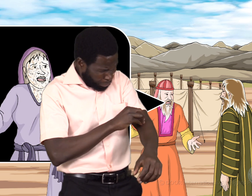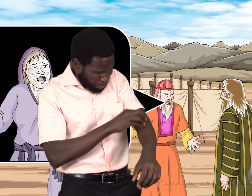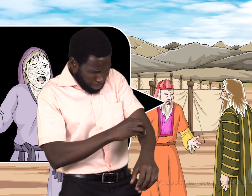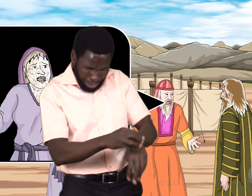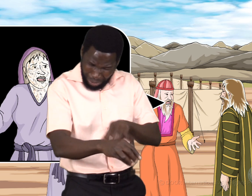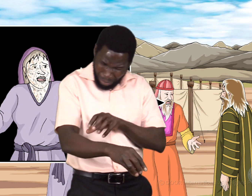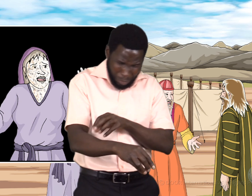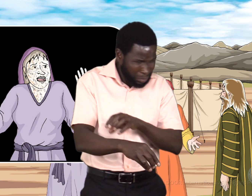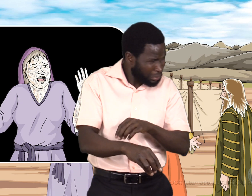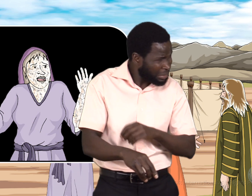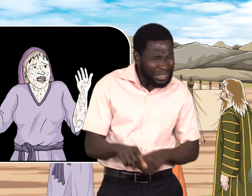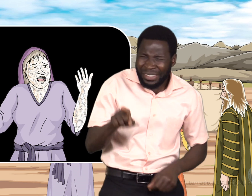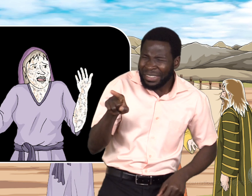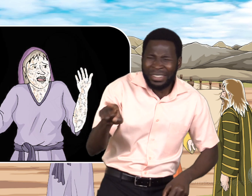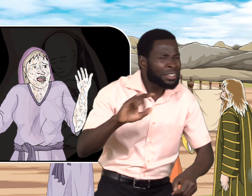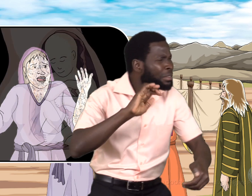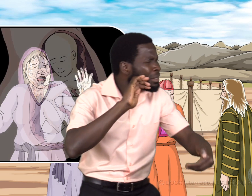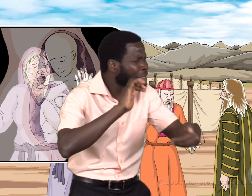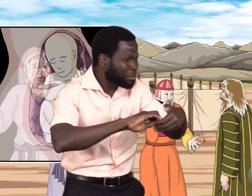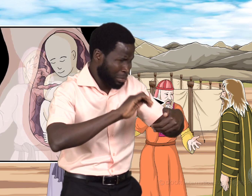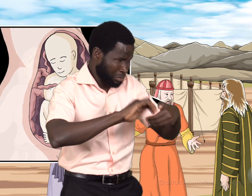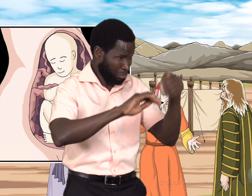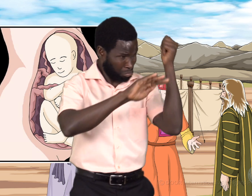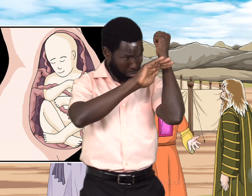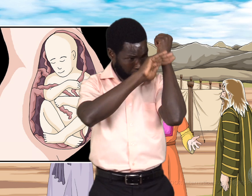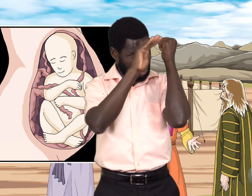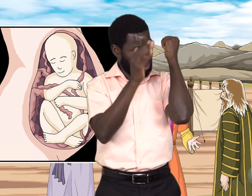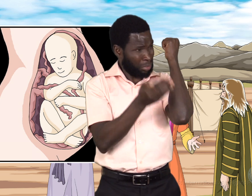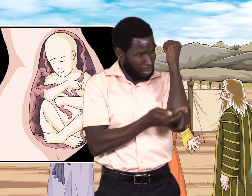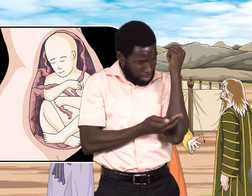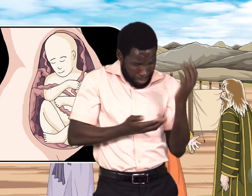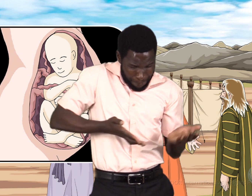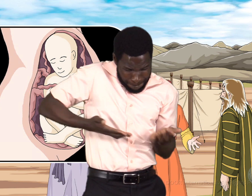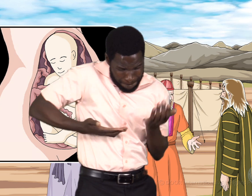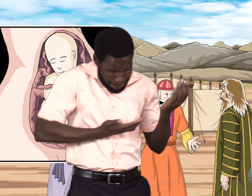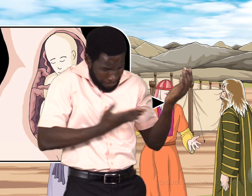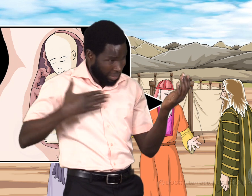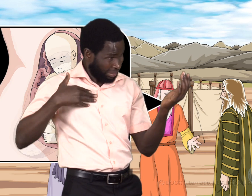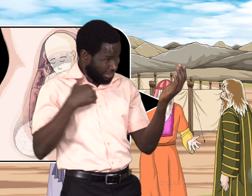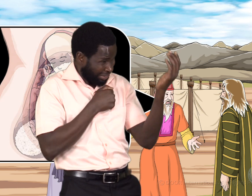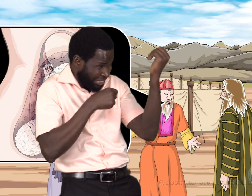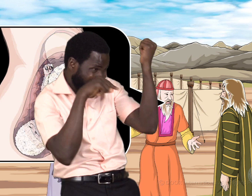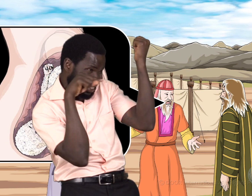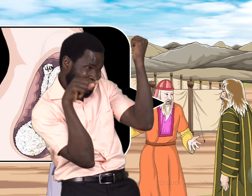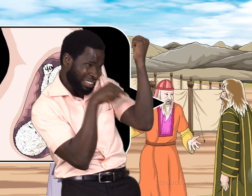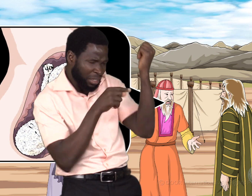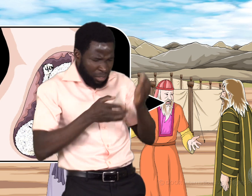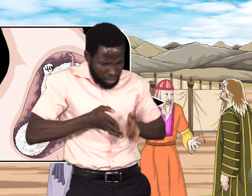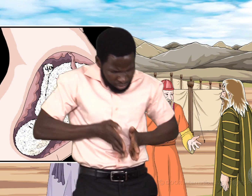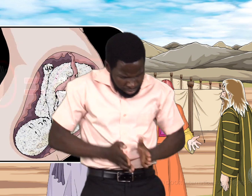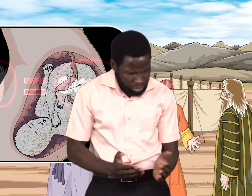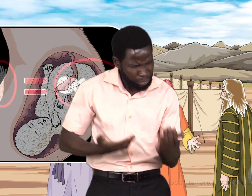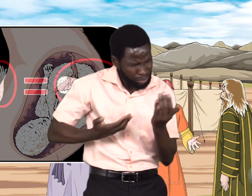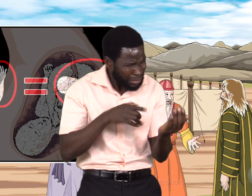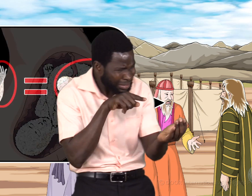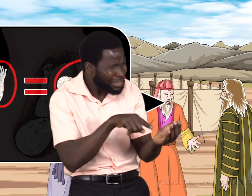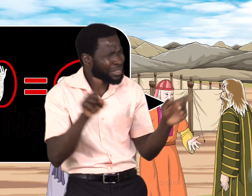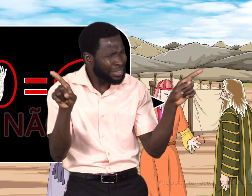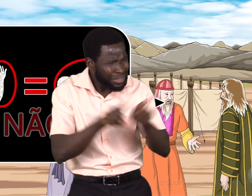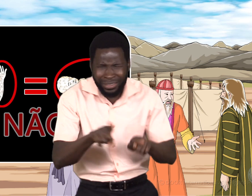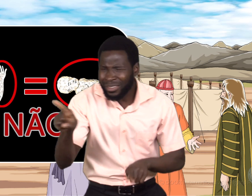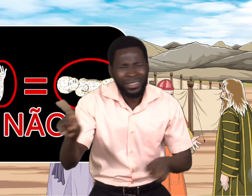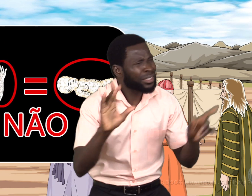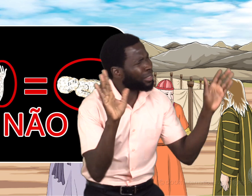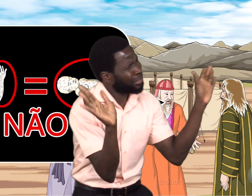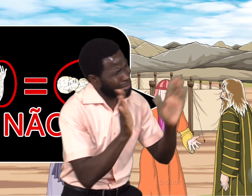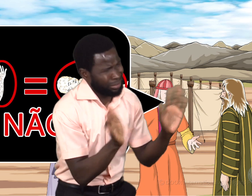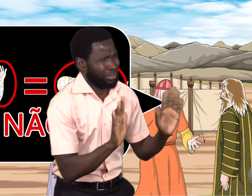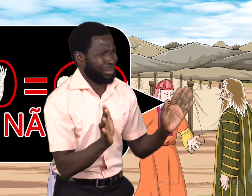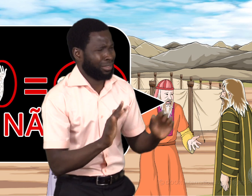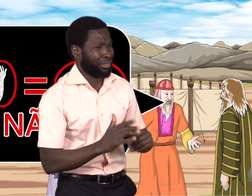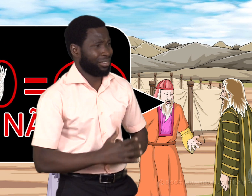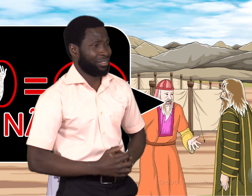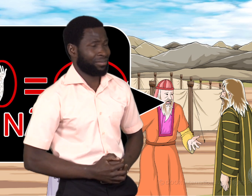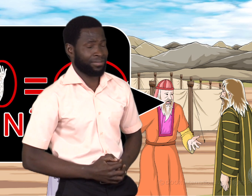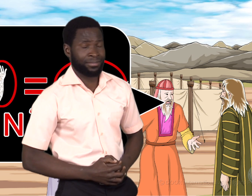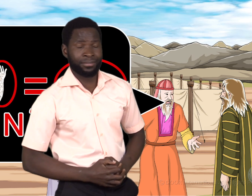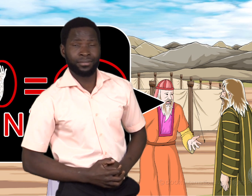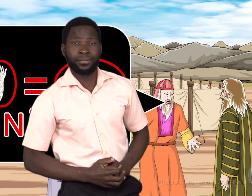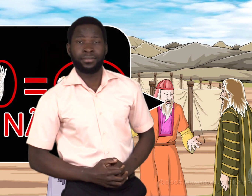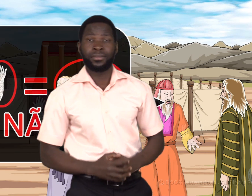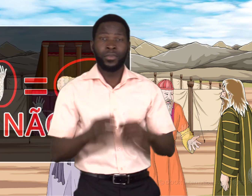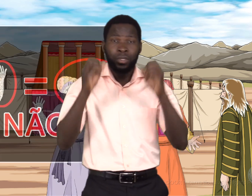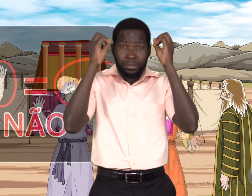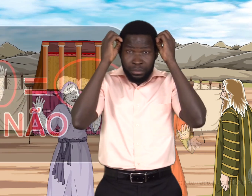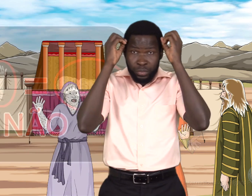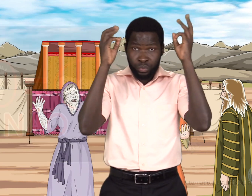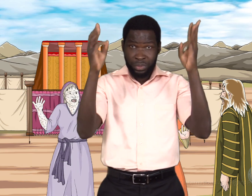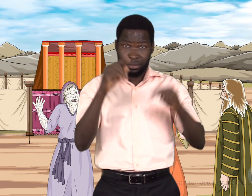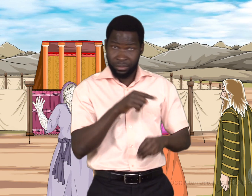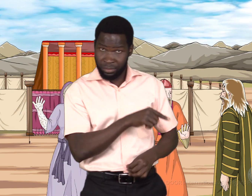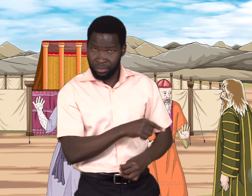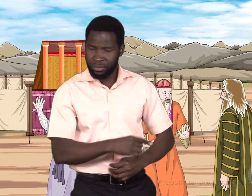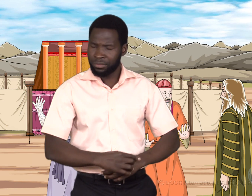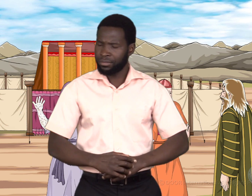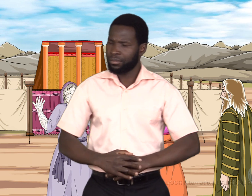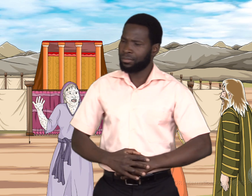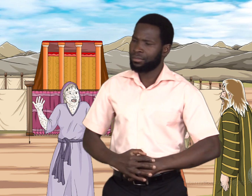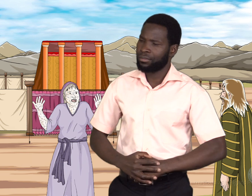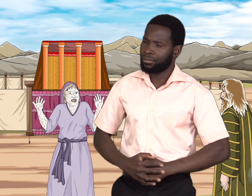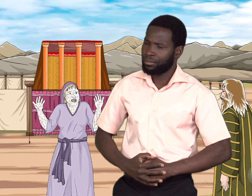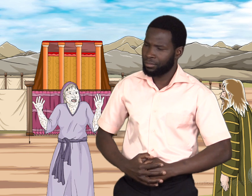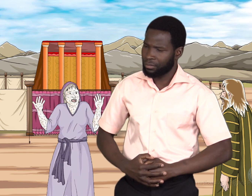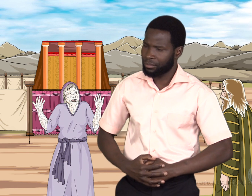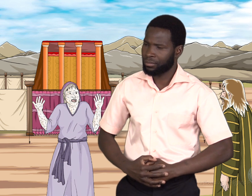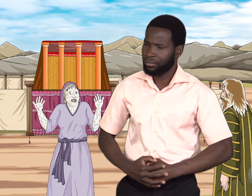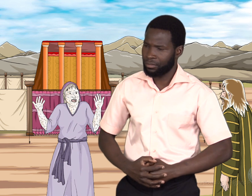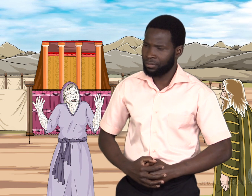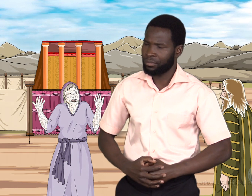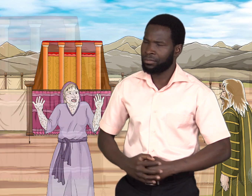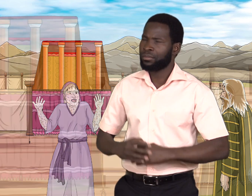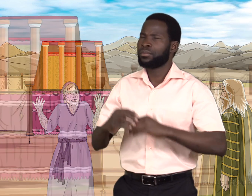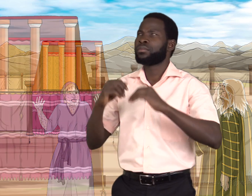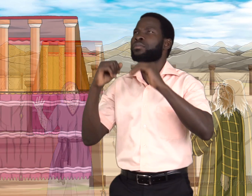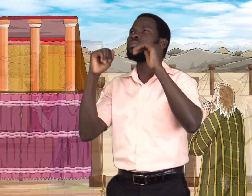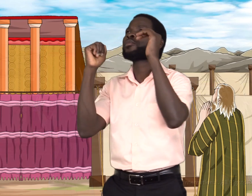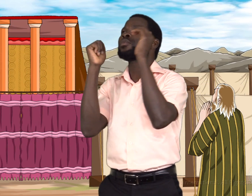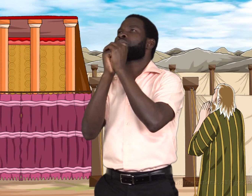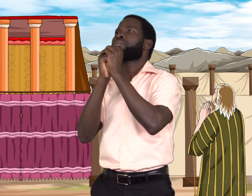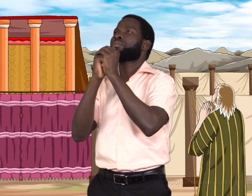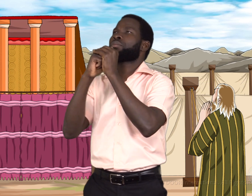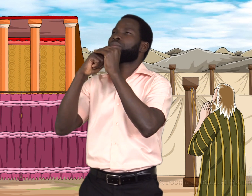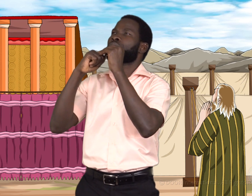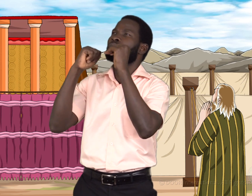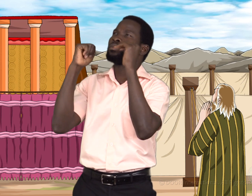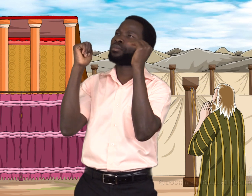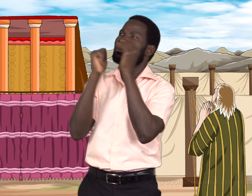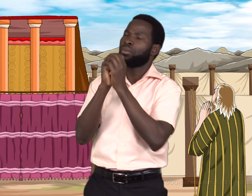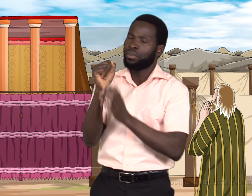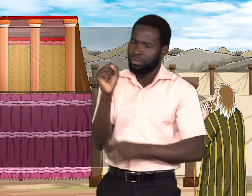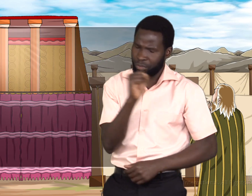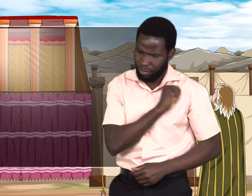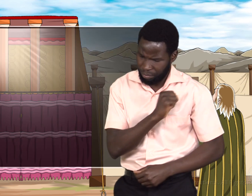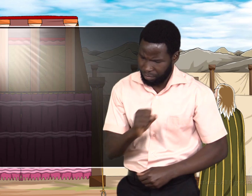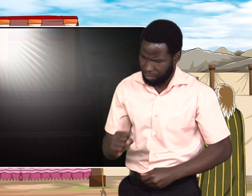Please do not let her be like a stillborn infant whose flesh is half consumed when he comes out of his mother’s womb.”